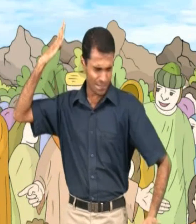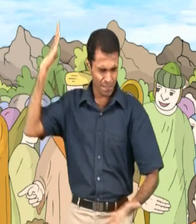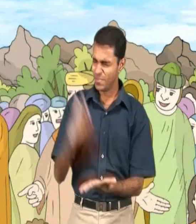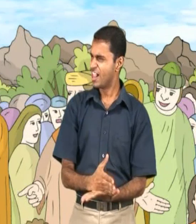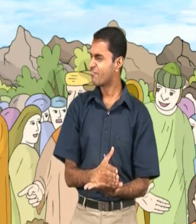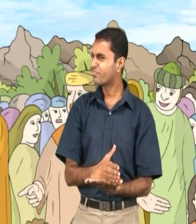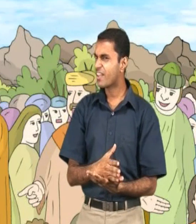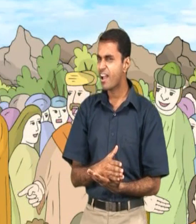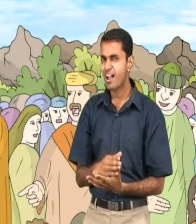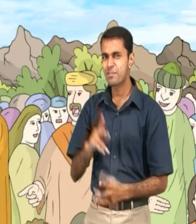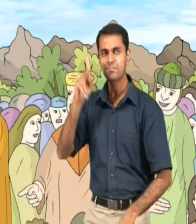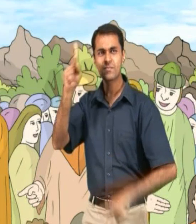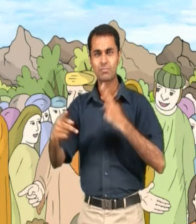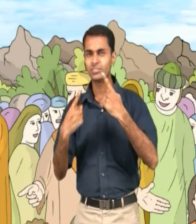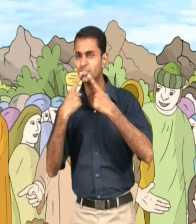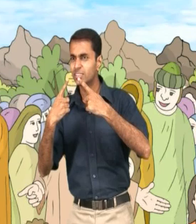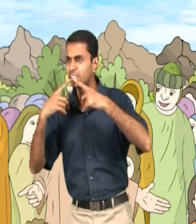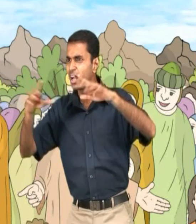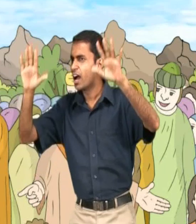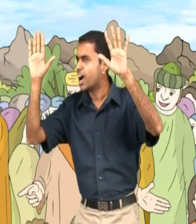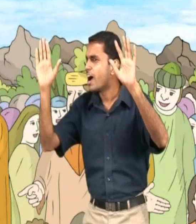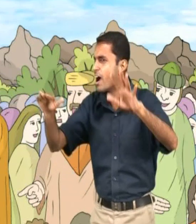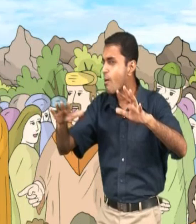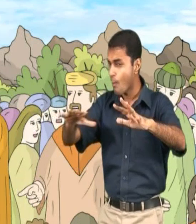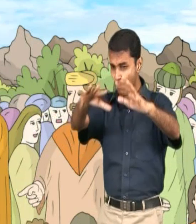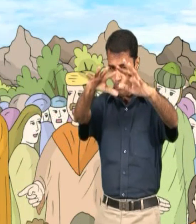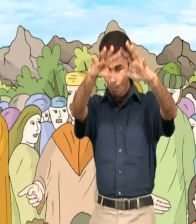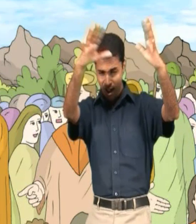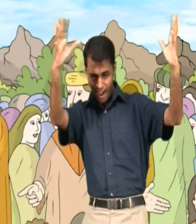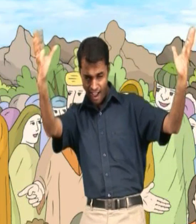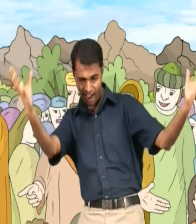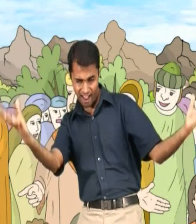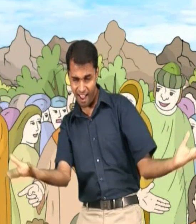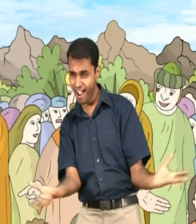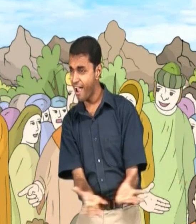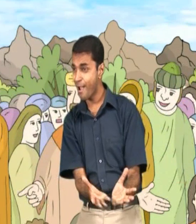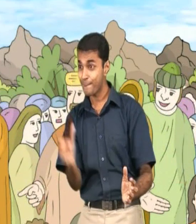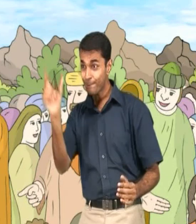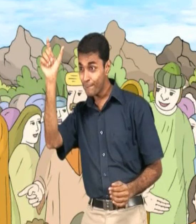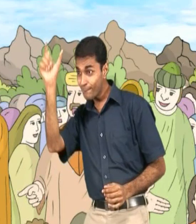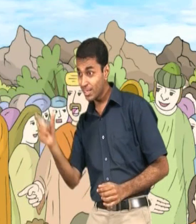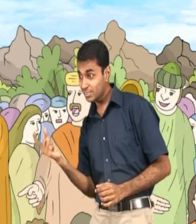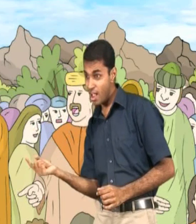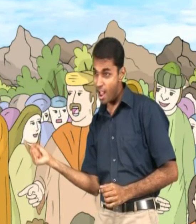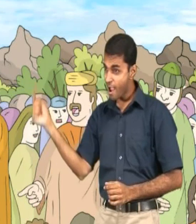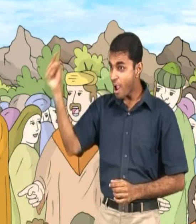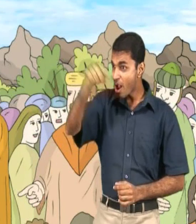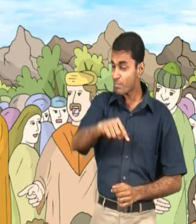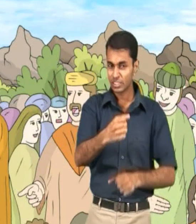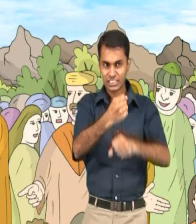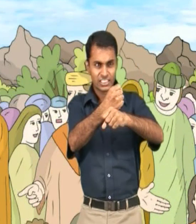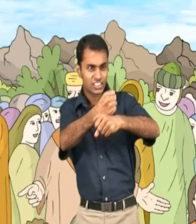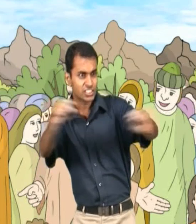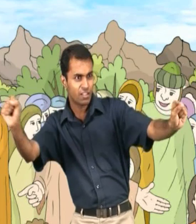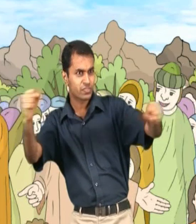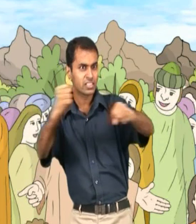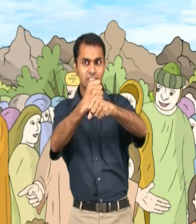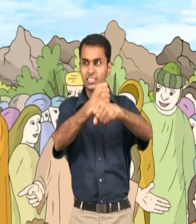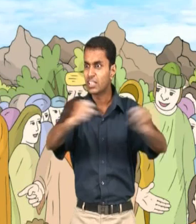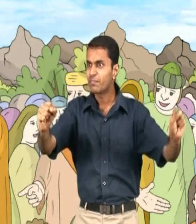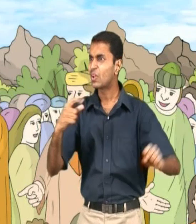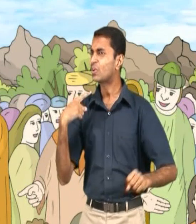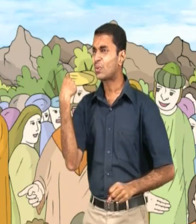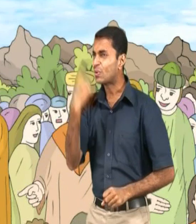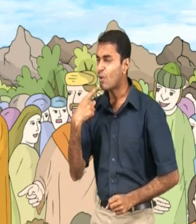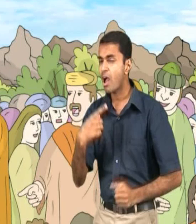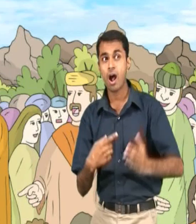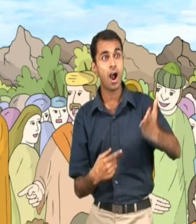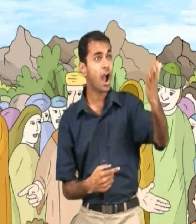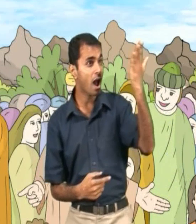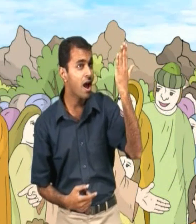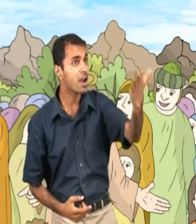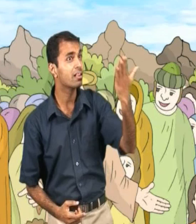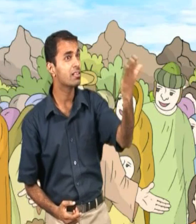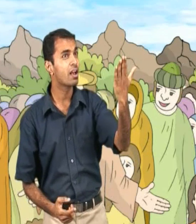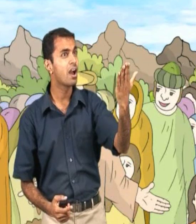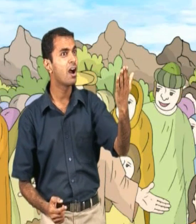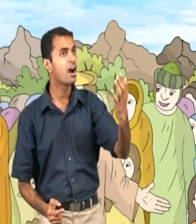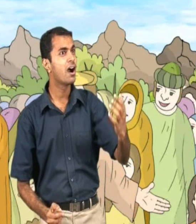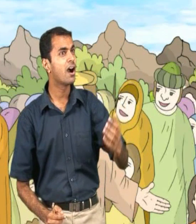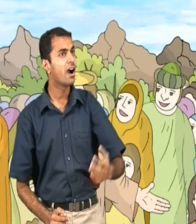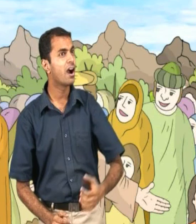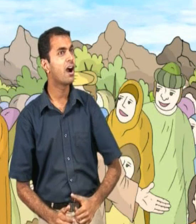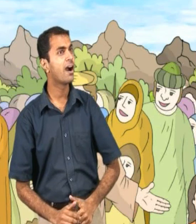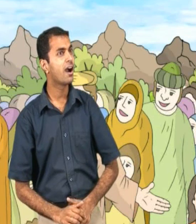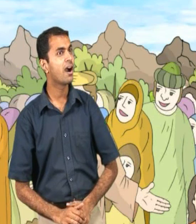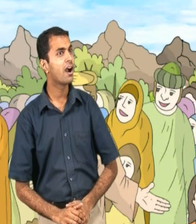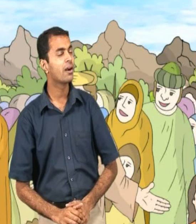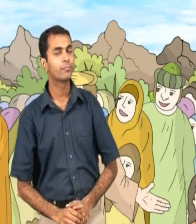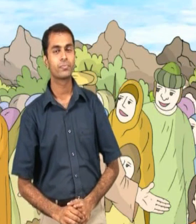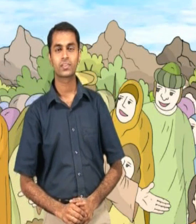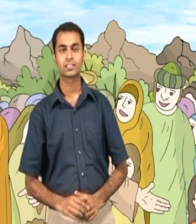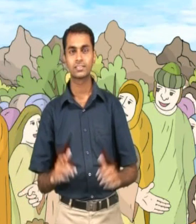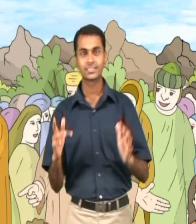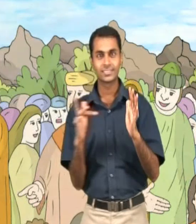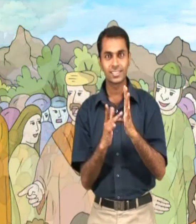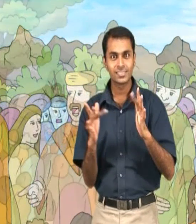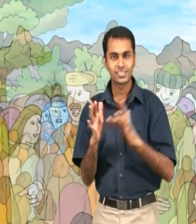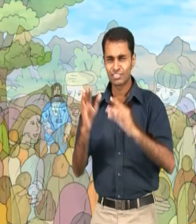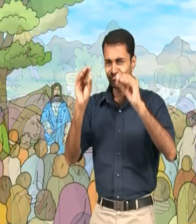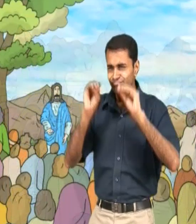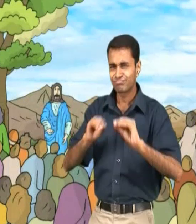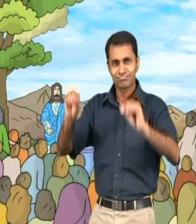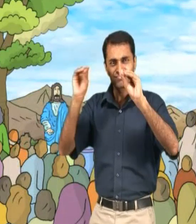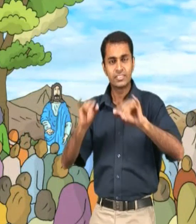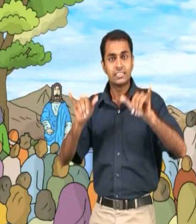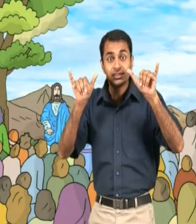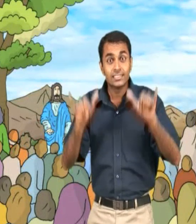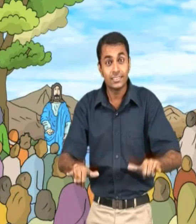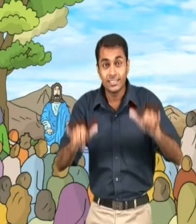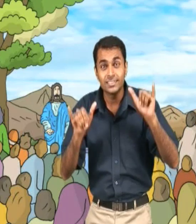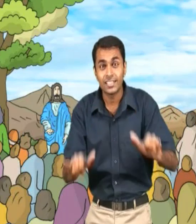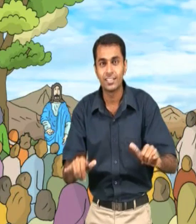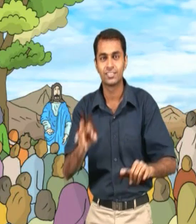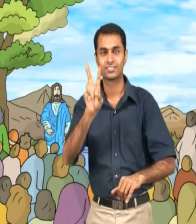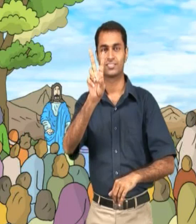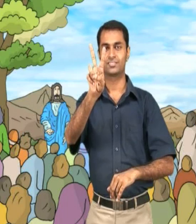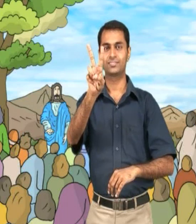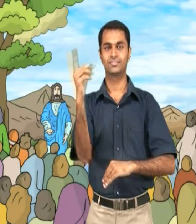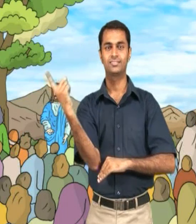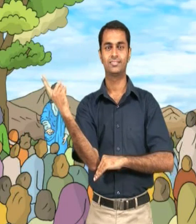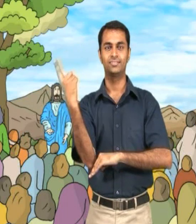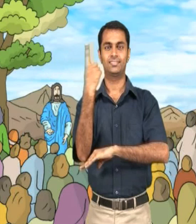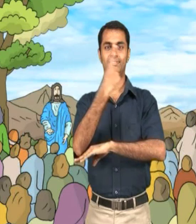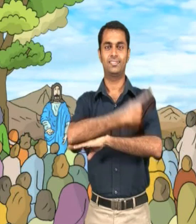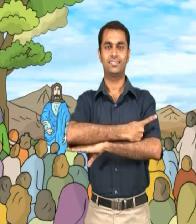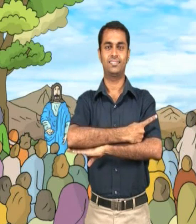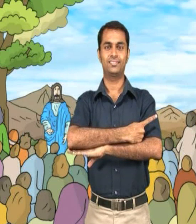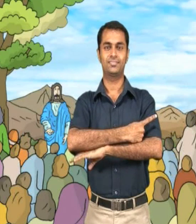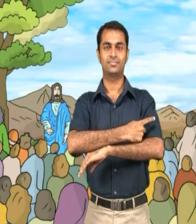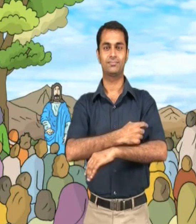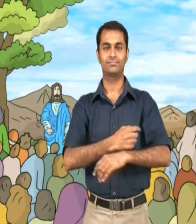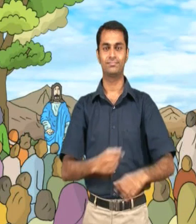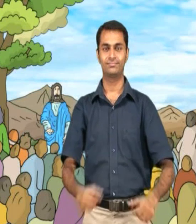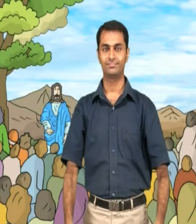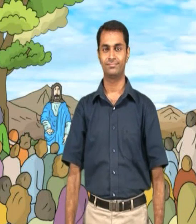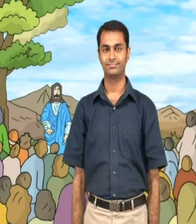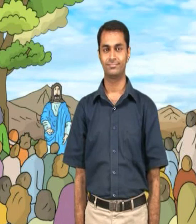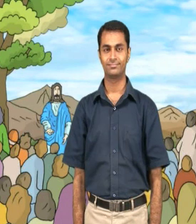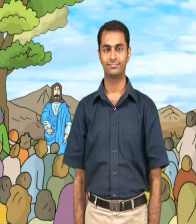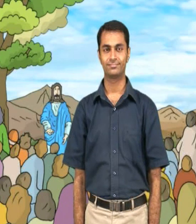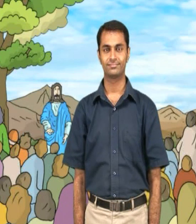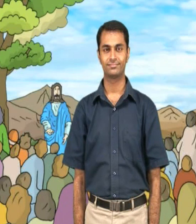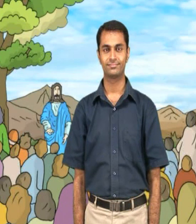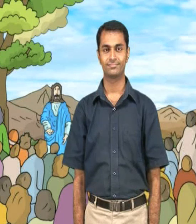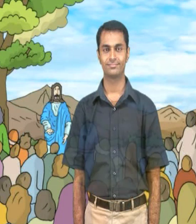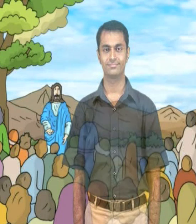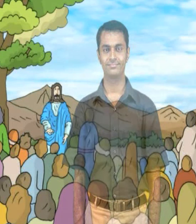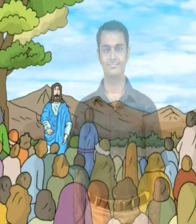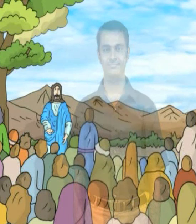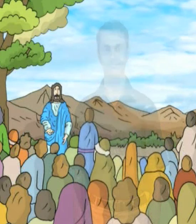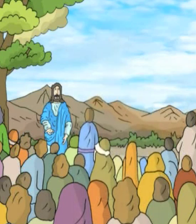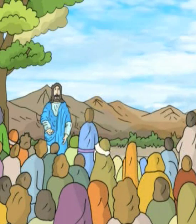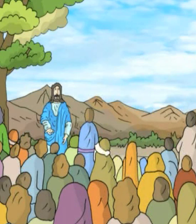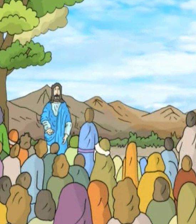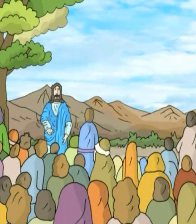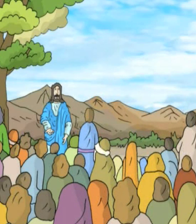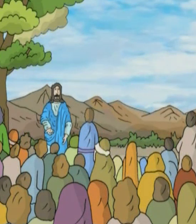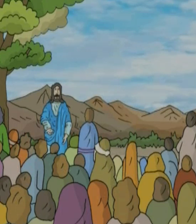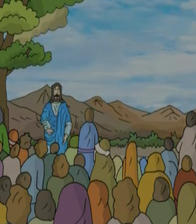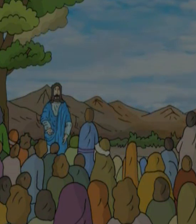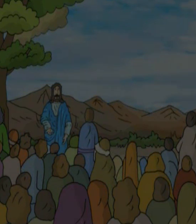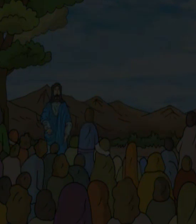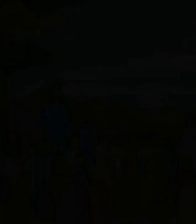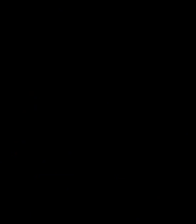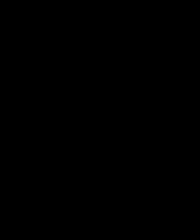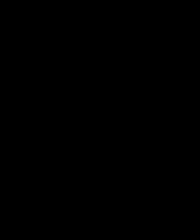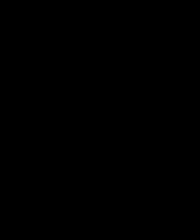we have heard for ourselves, and we know that this man truly is the Savior of the world.”